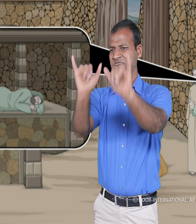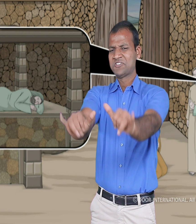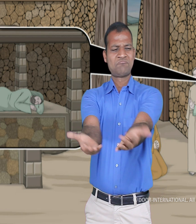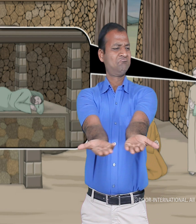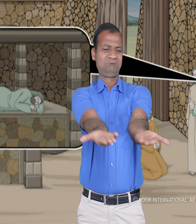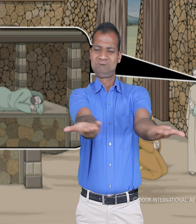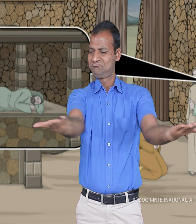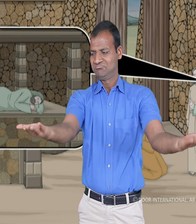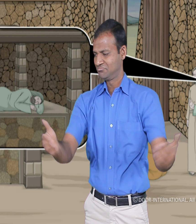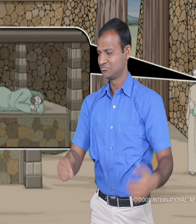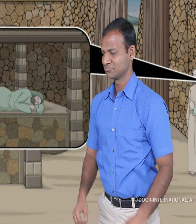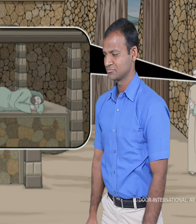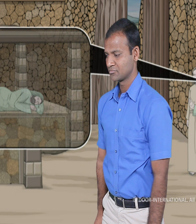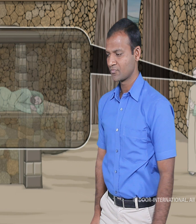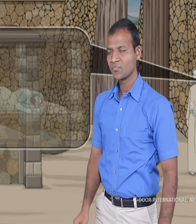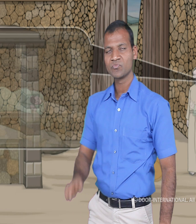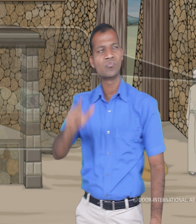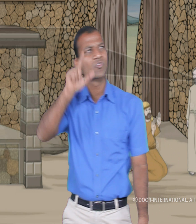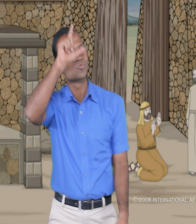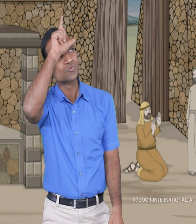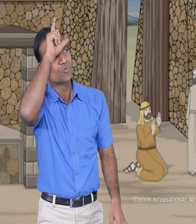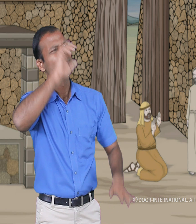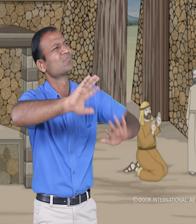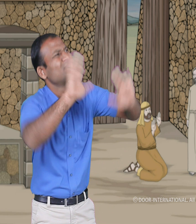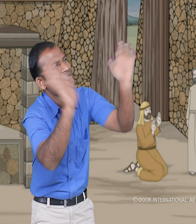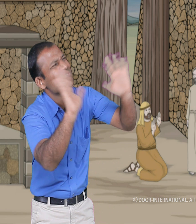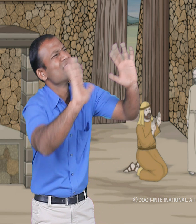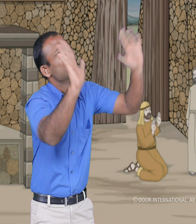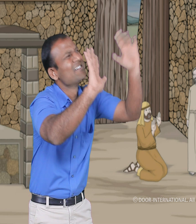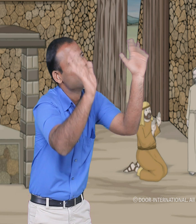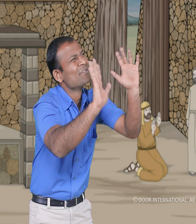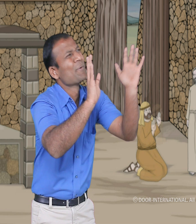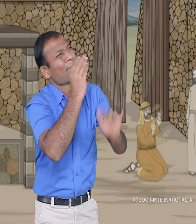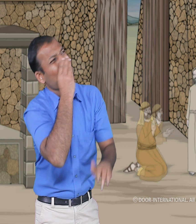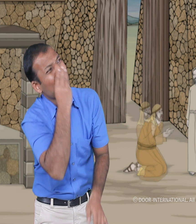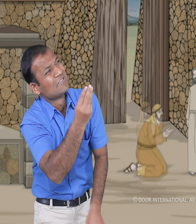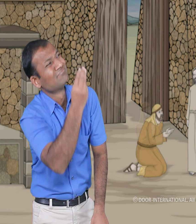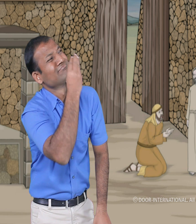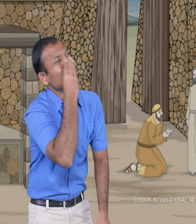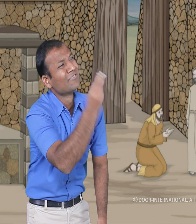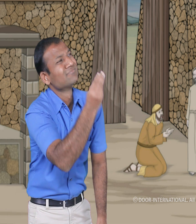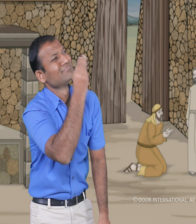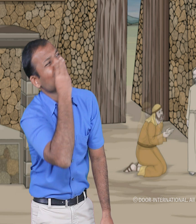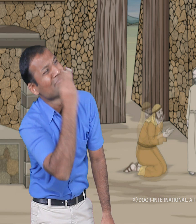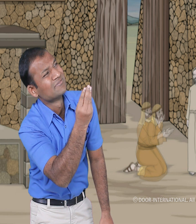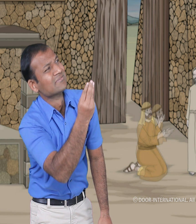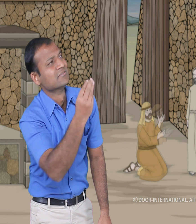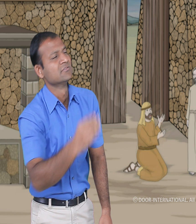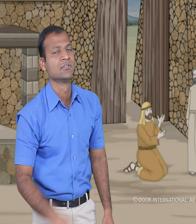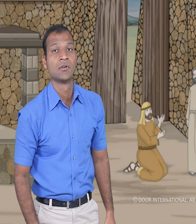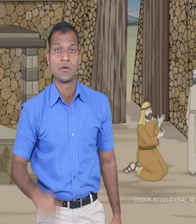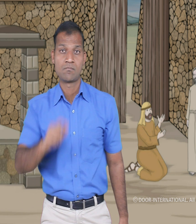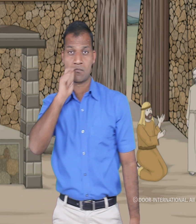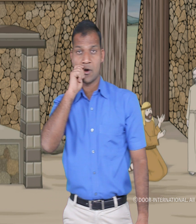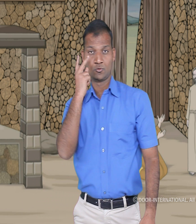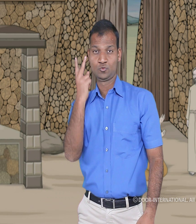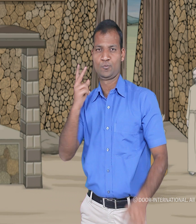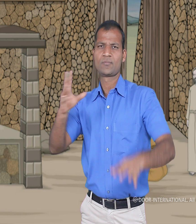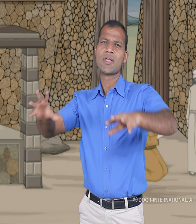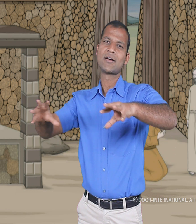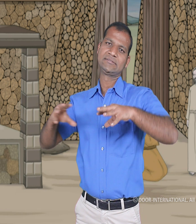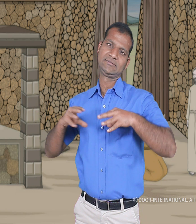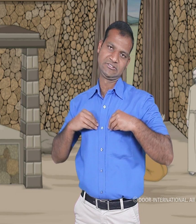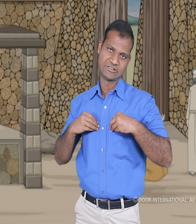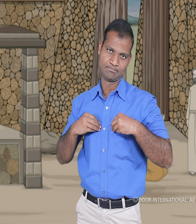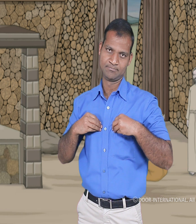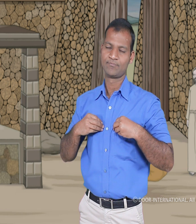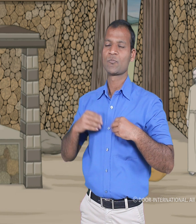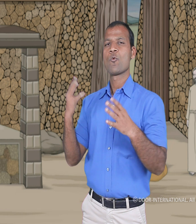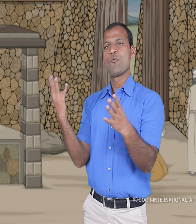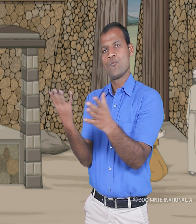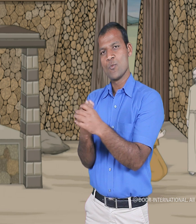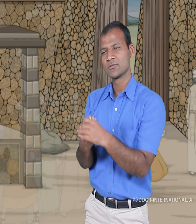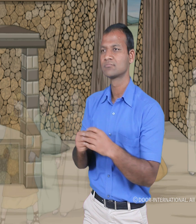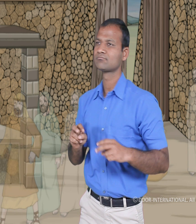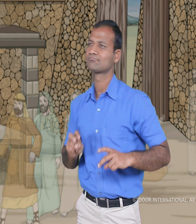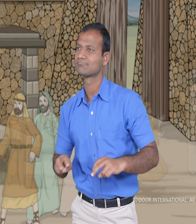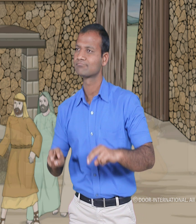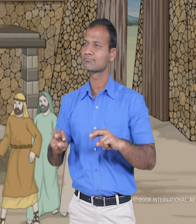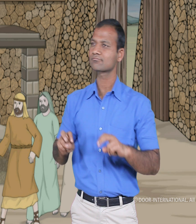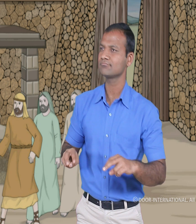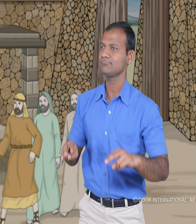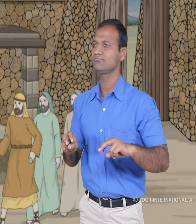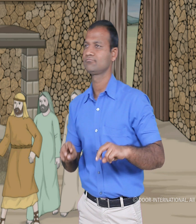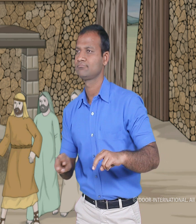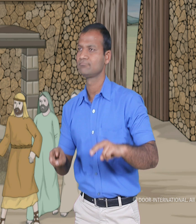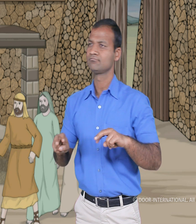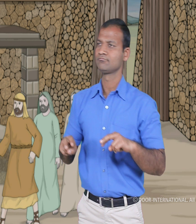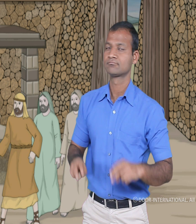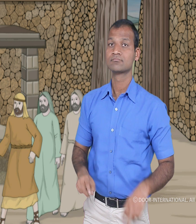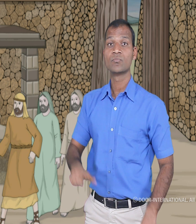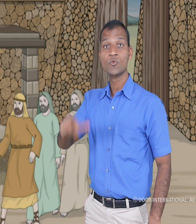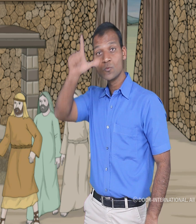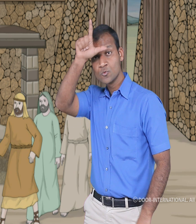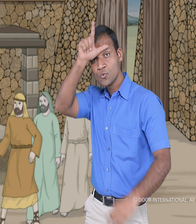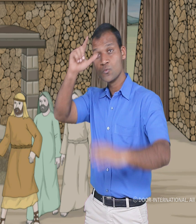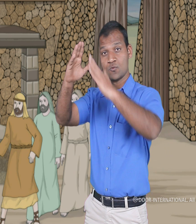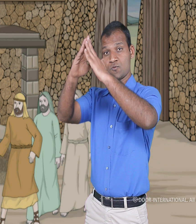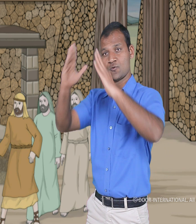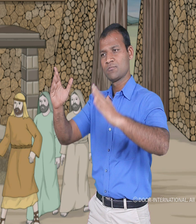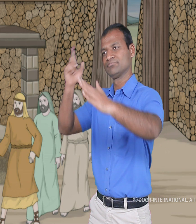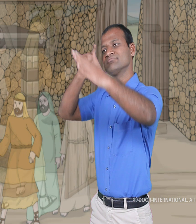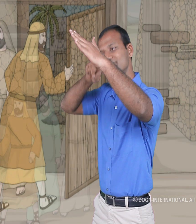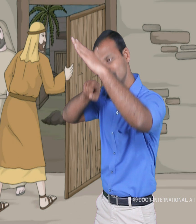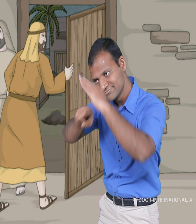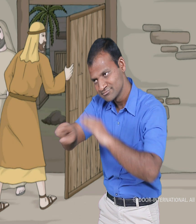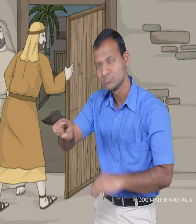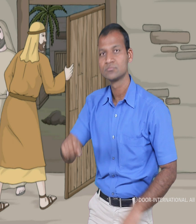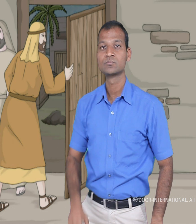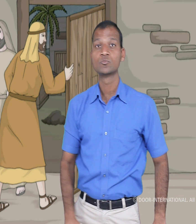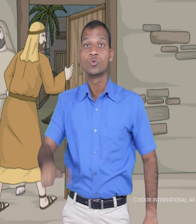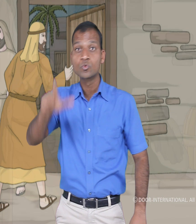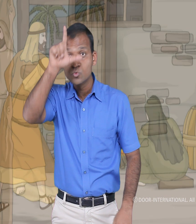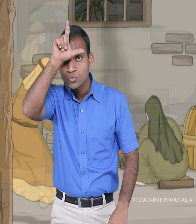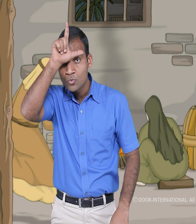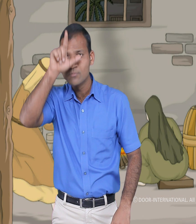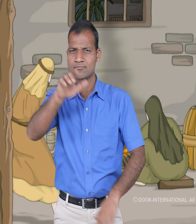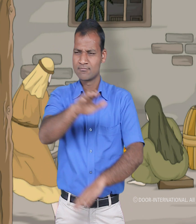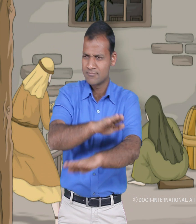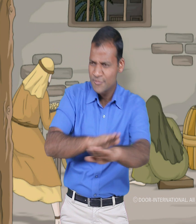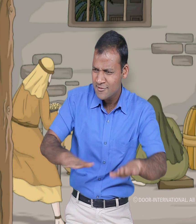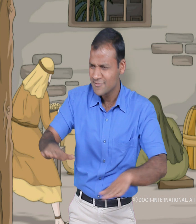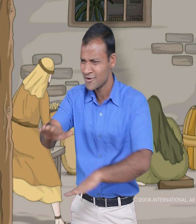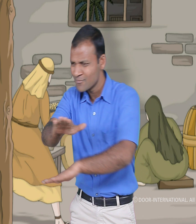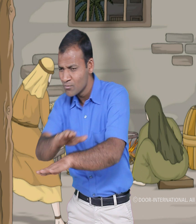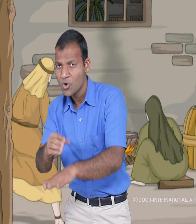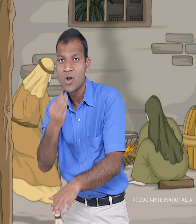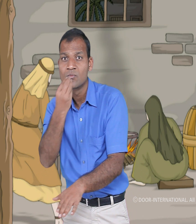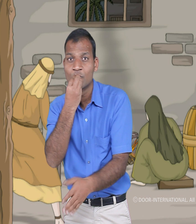But Lot insisted so strongly that they followed him into his house.